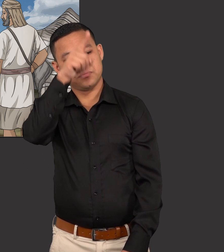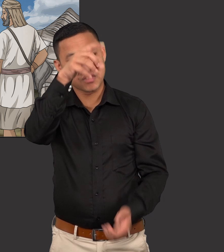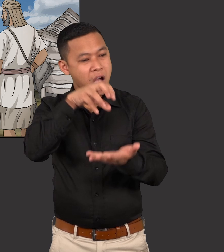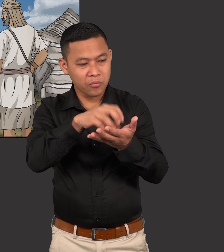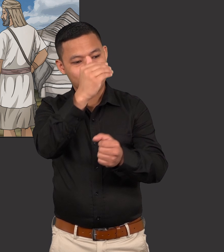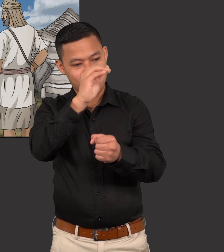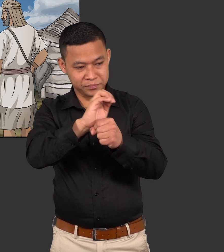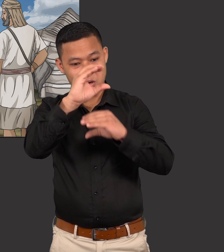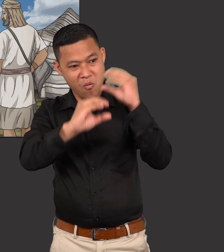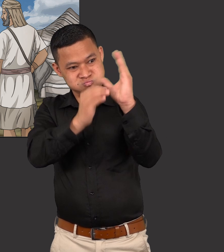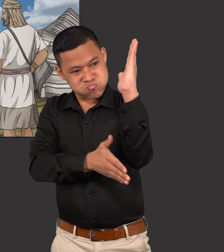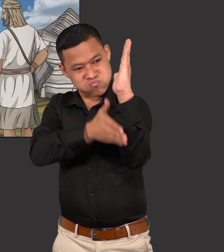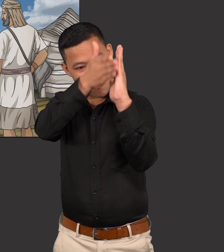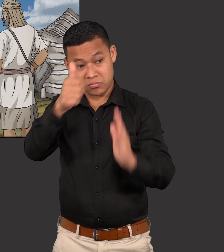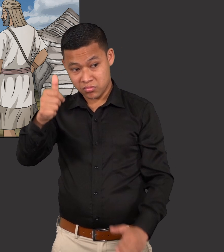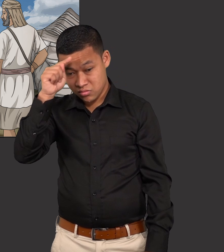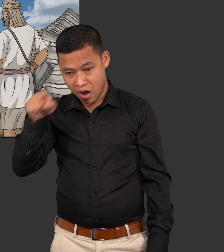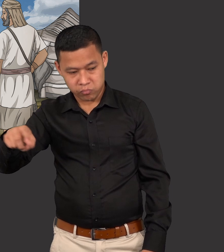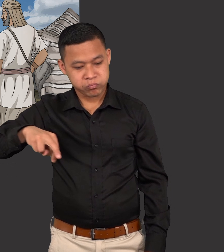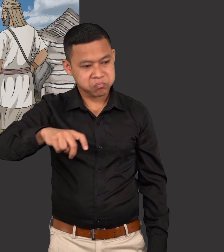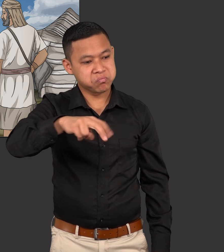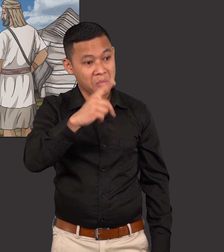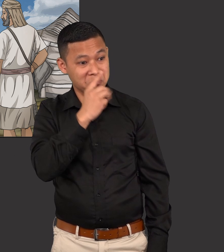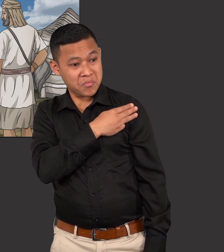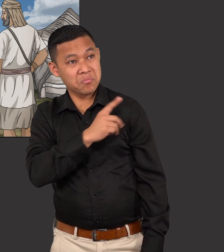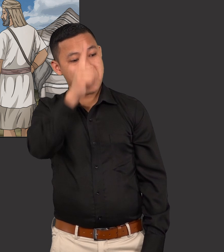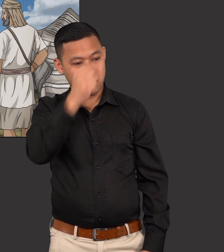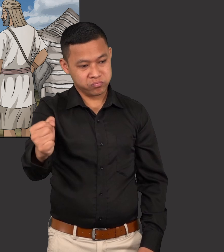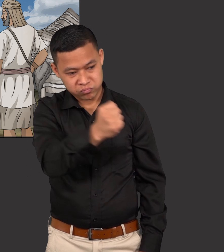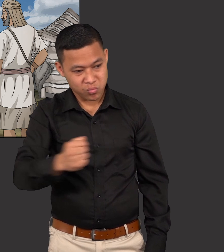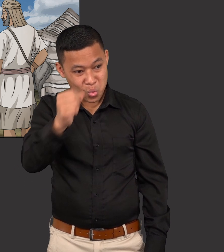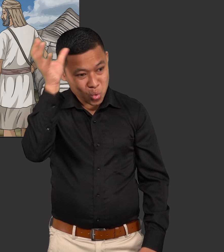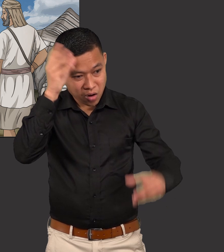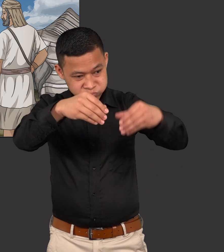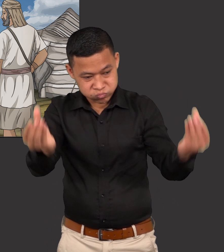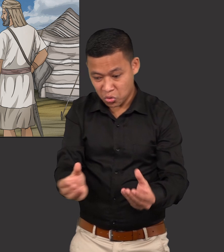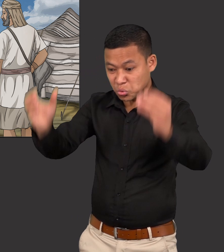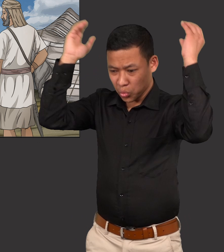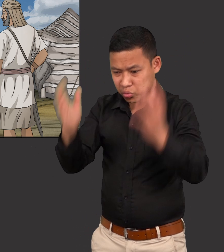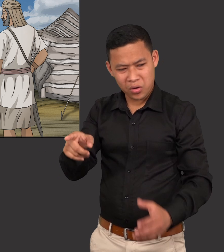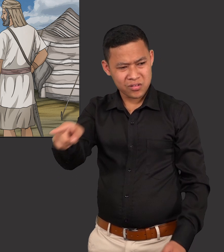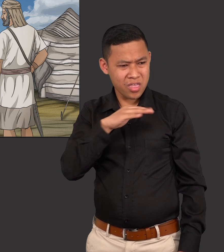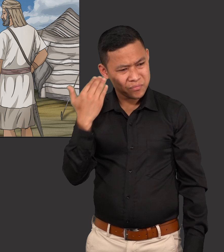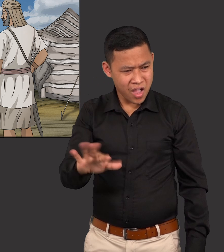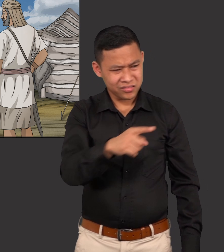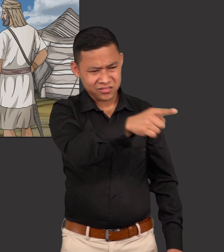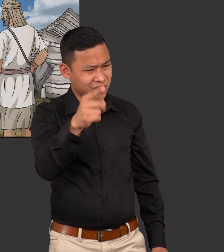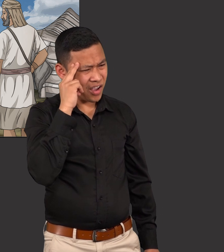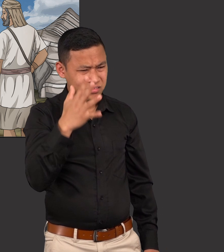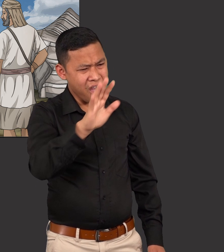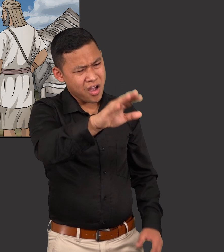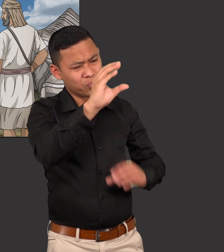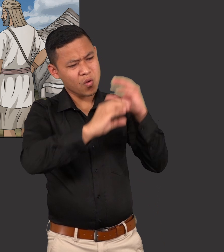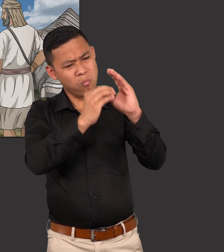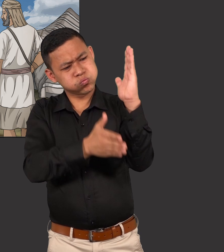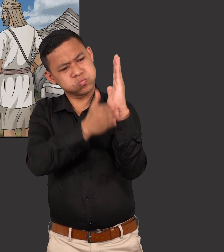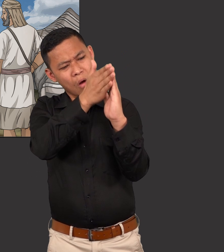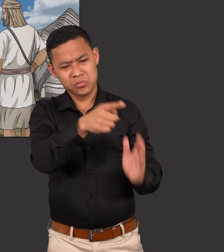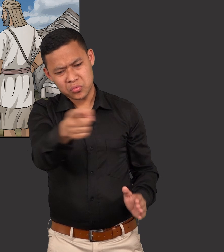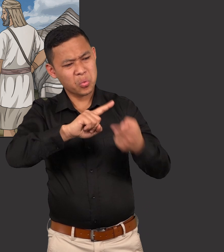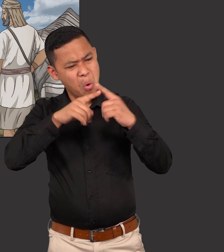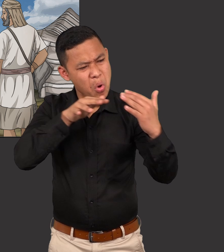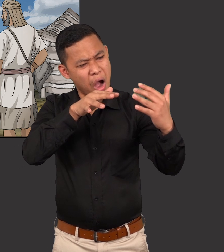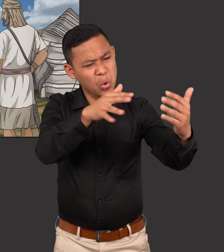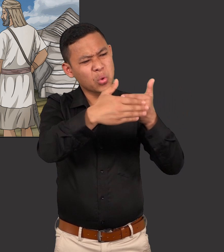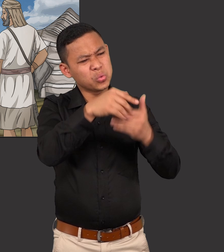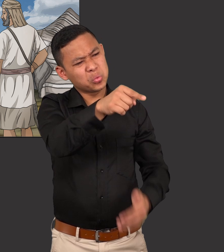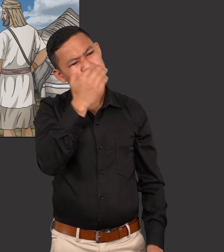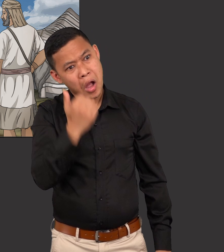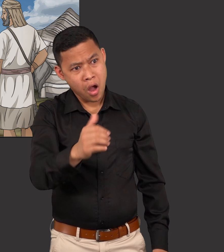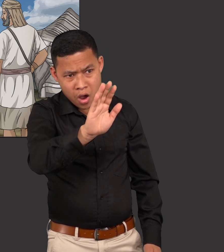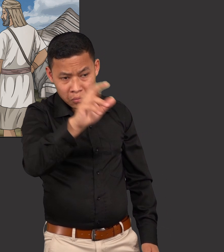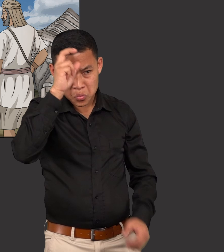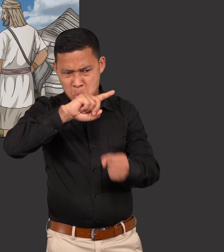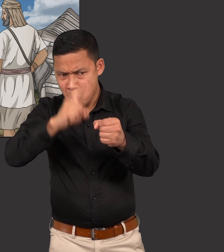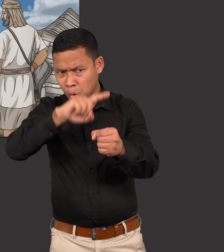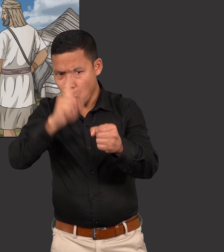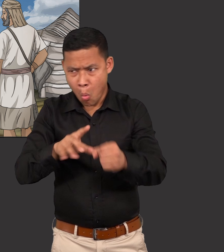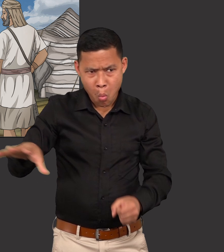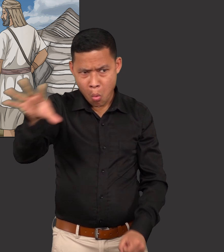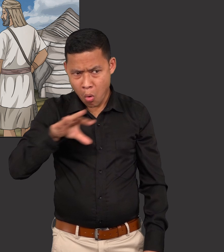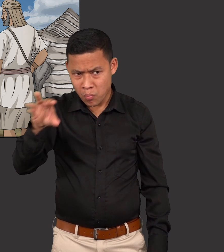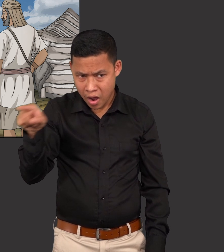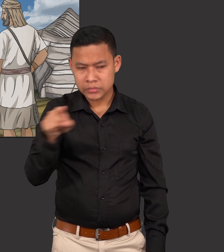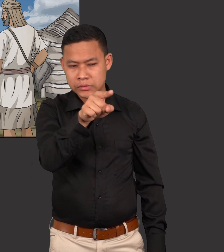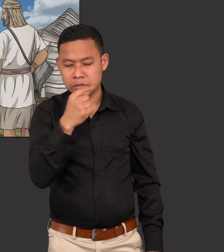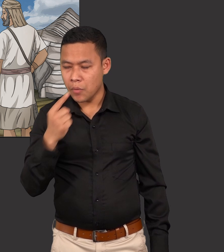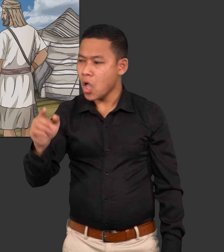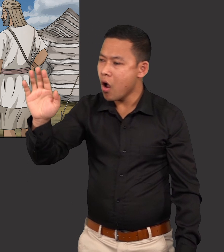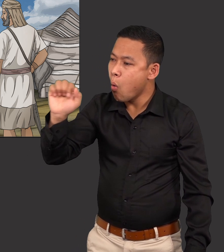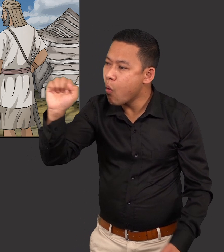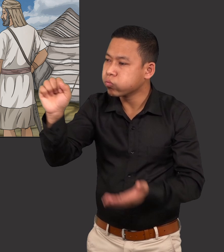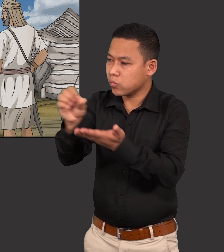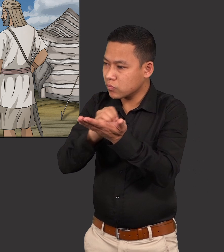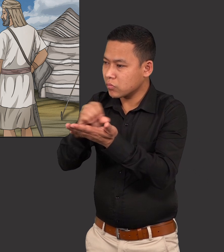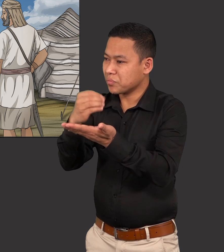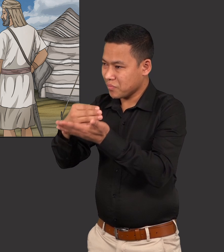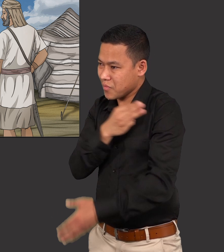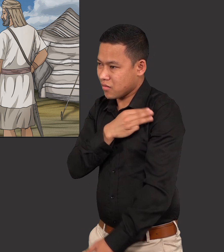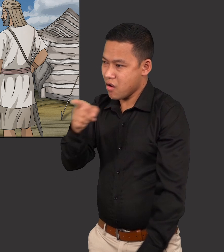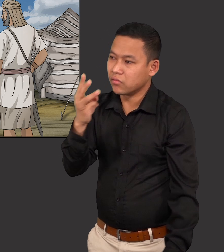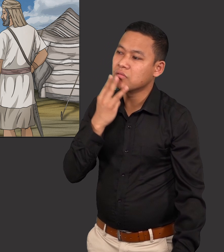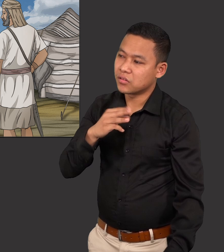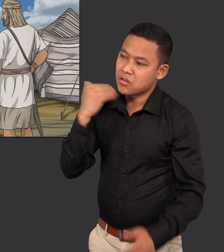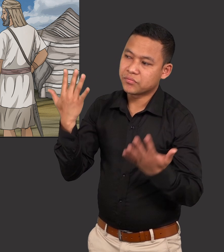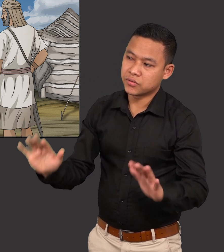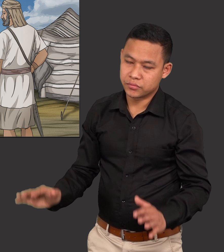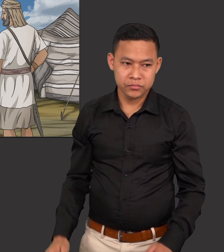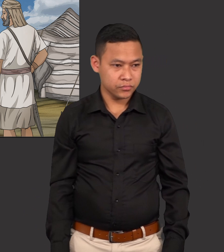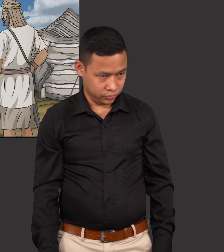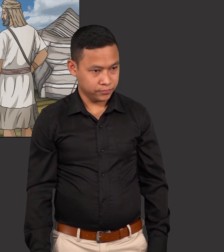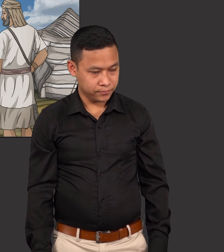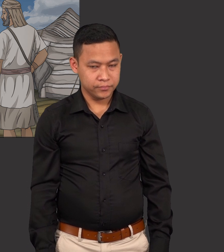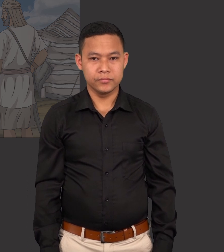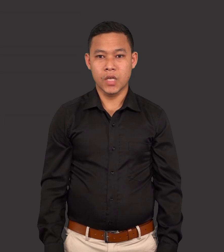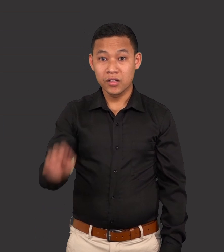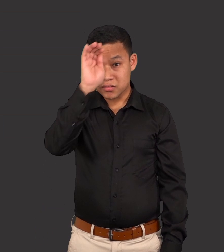Was it not a woman who dropped an upper millstone on him from the wall, so that he died in Thebez?